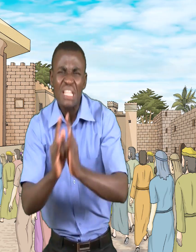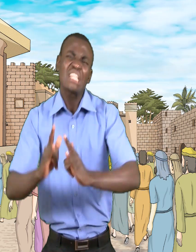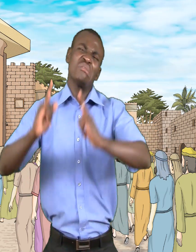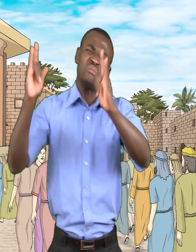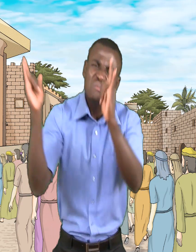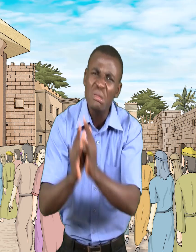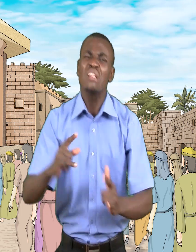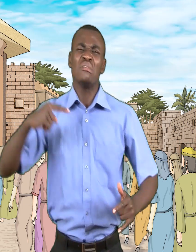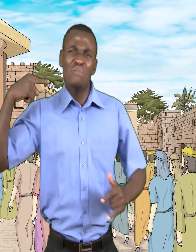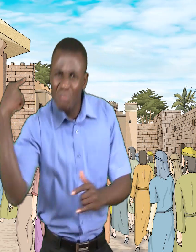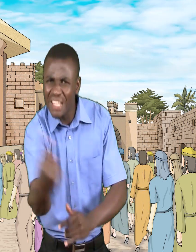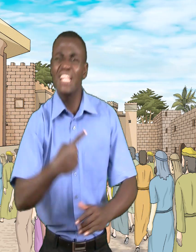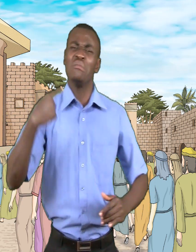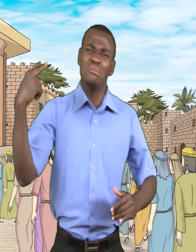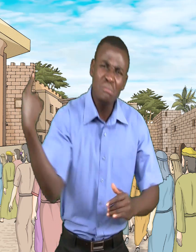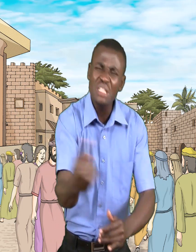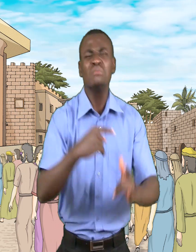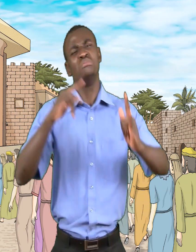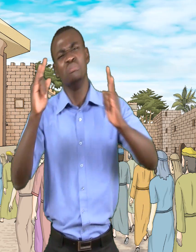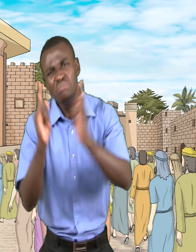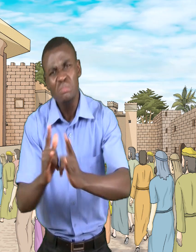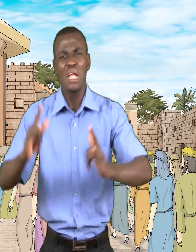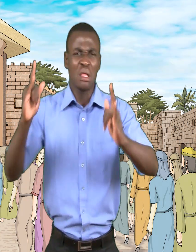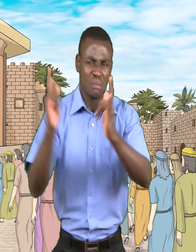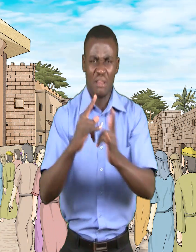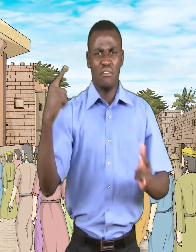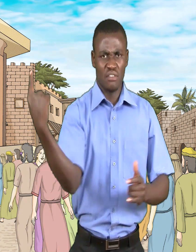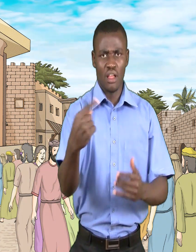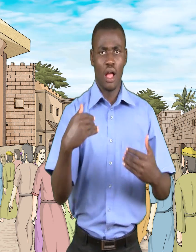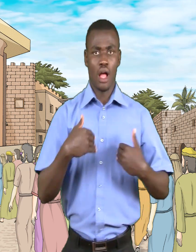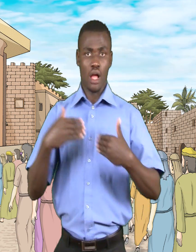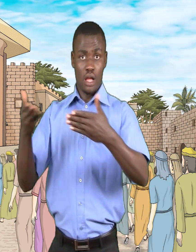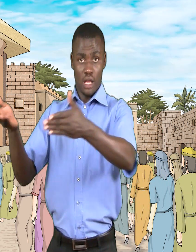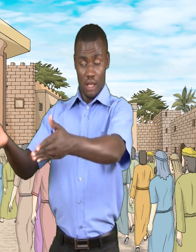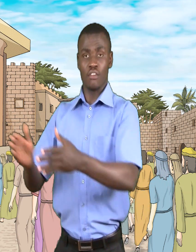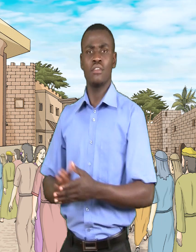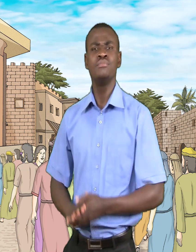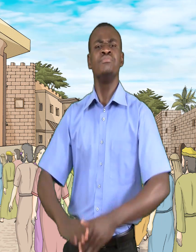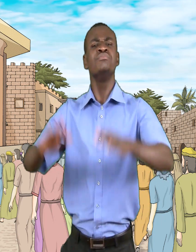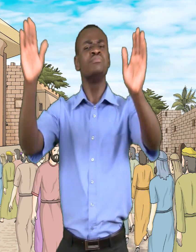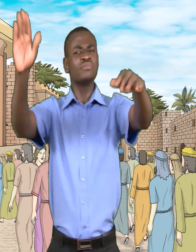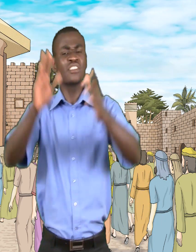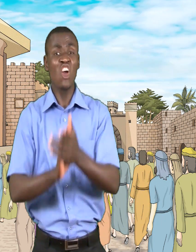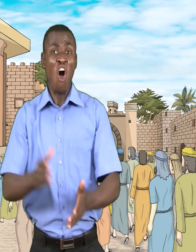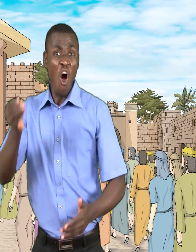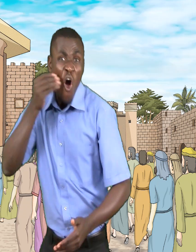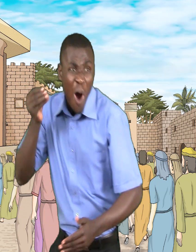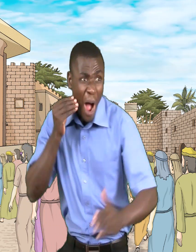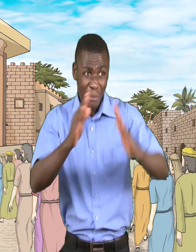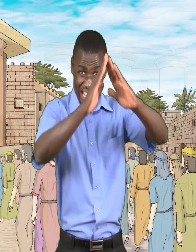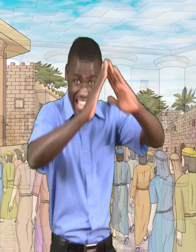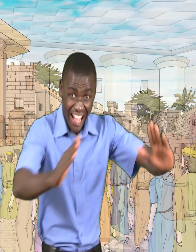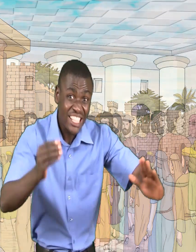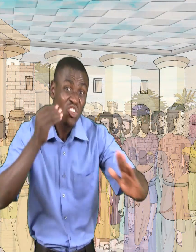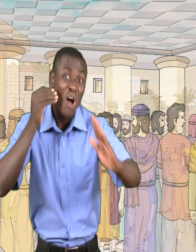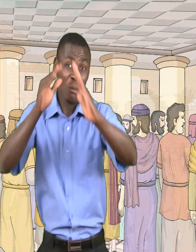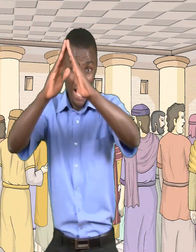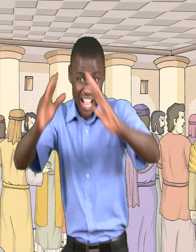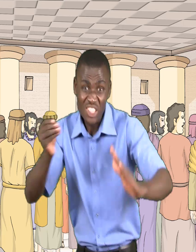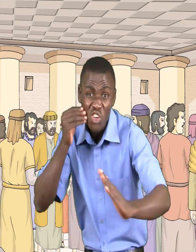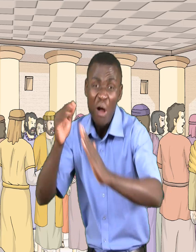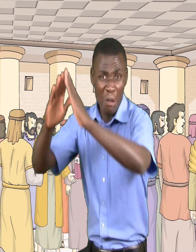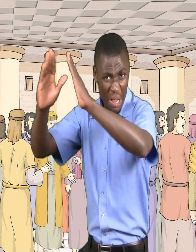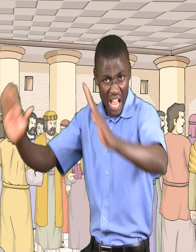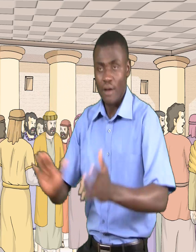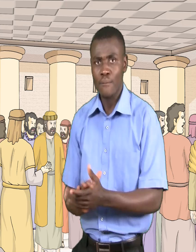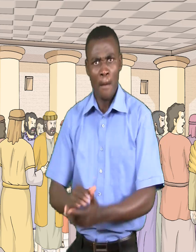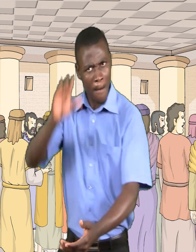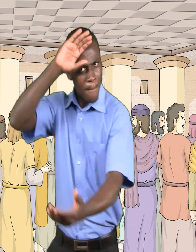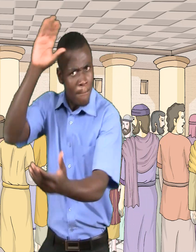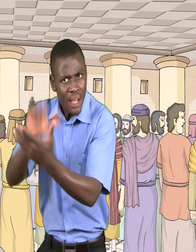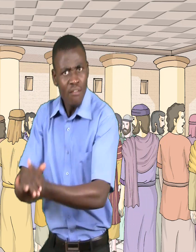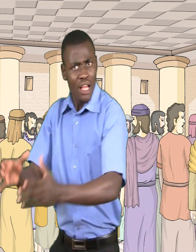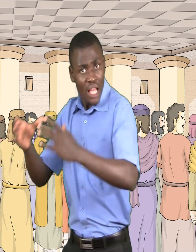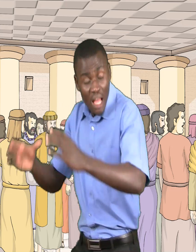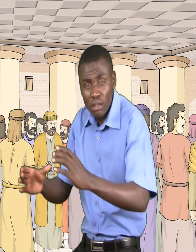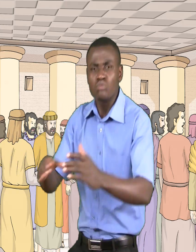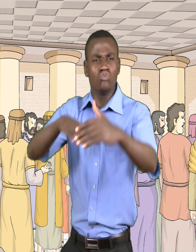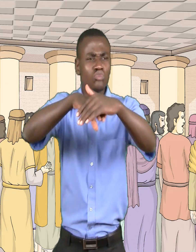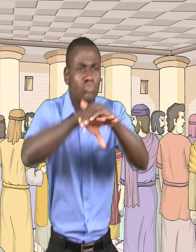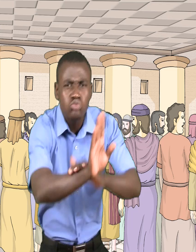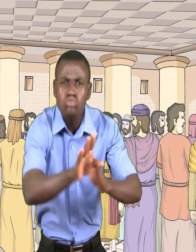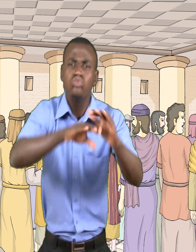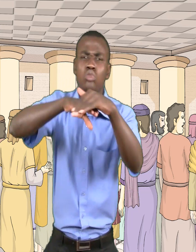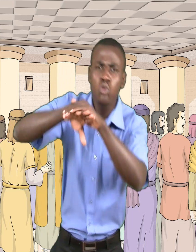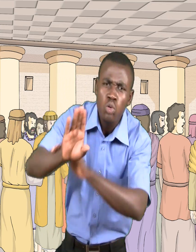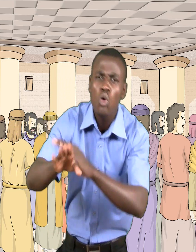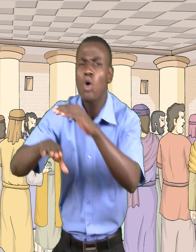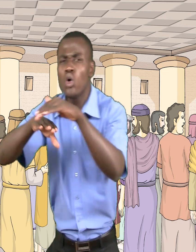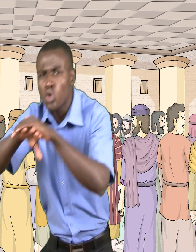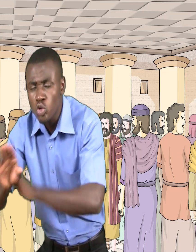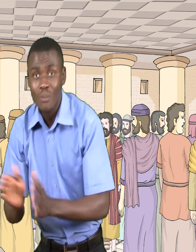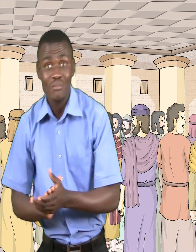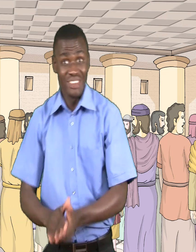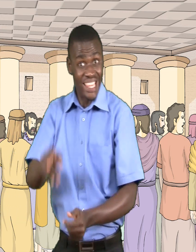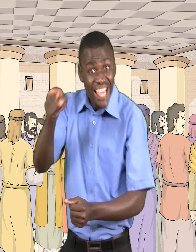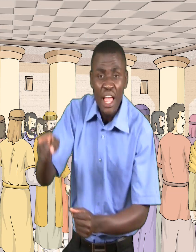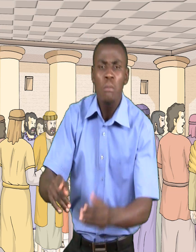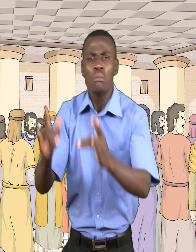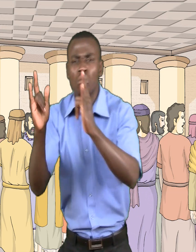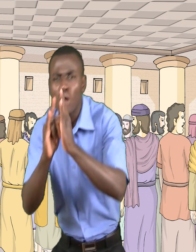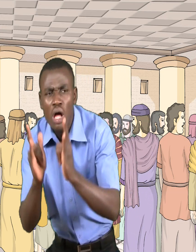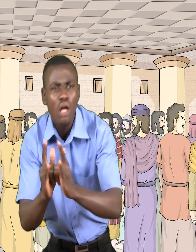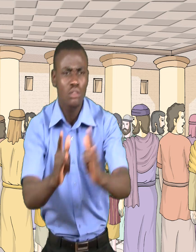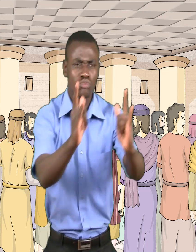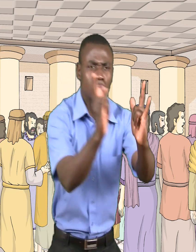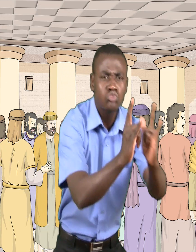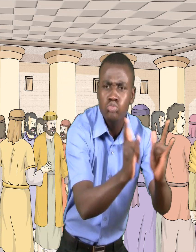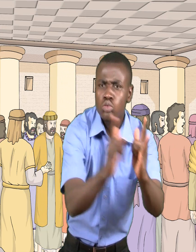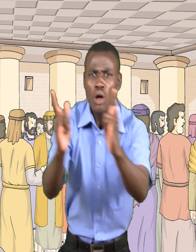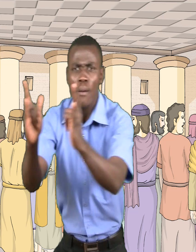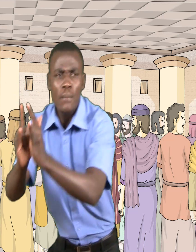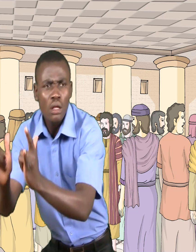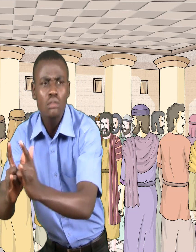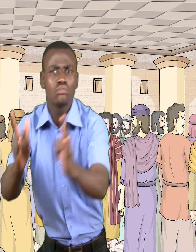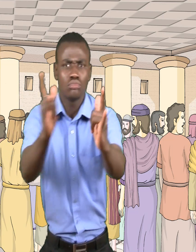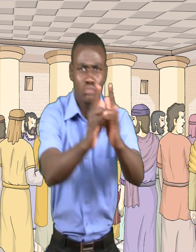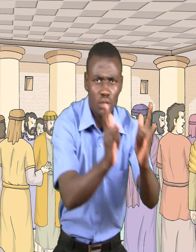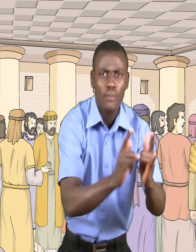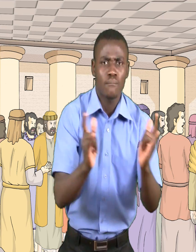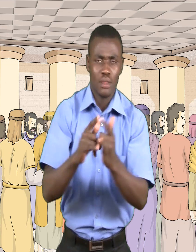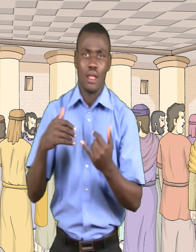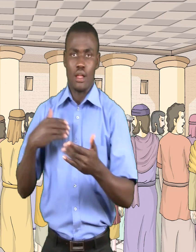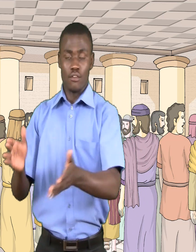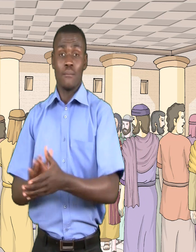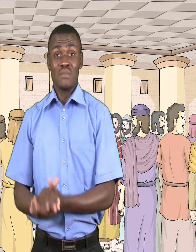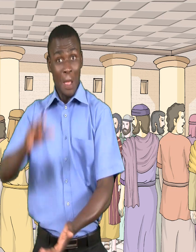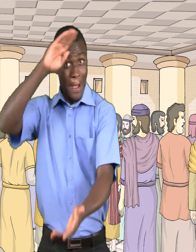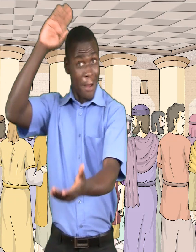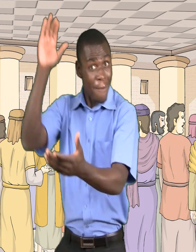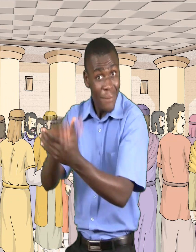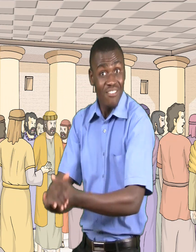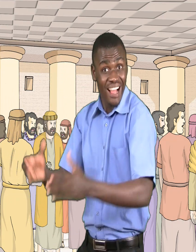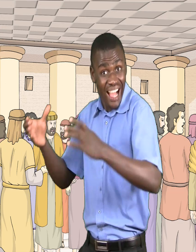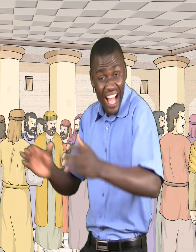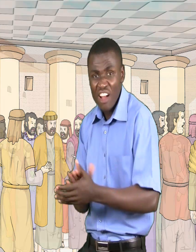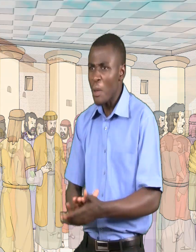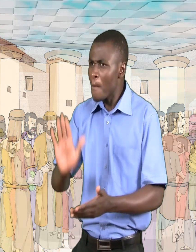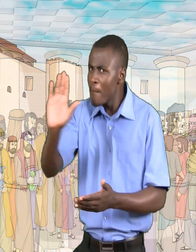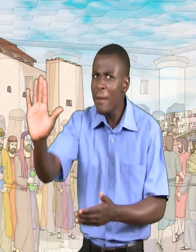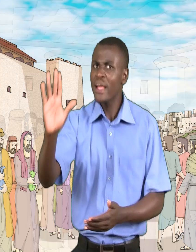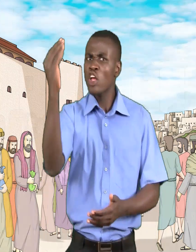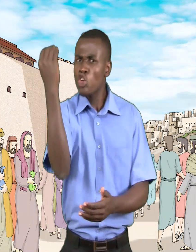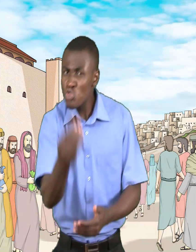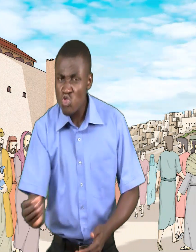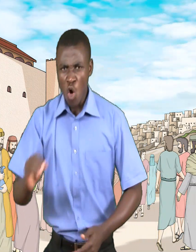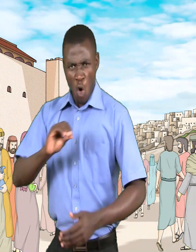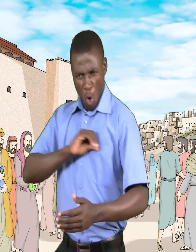All the believers were together and had everything in common.